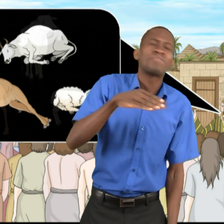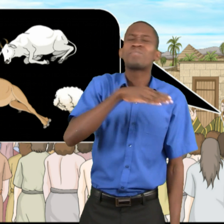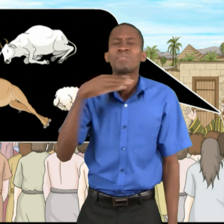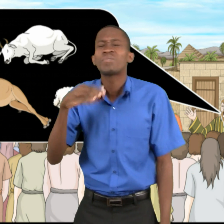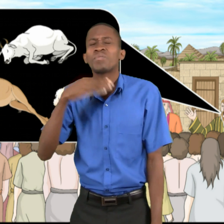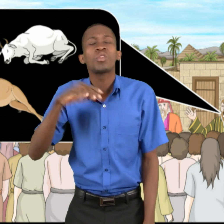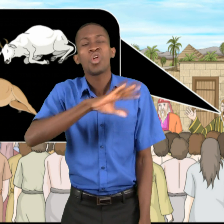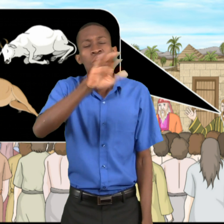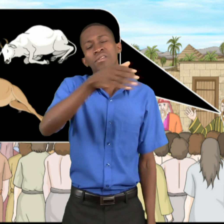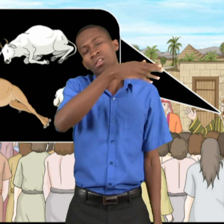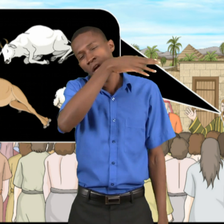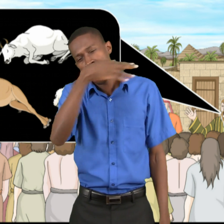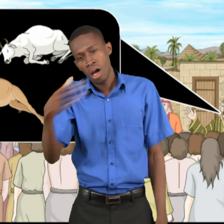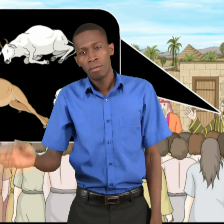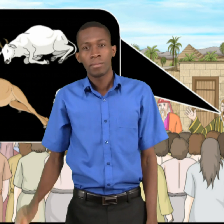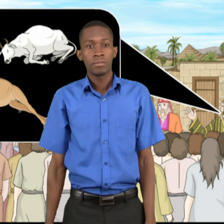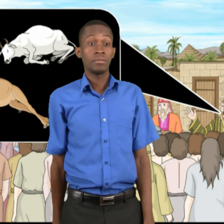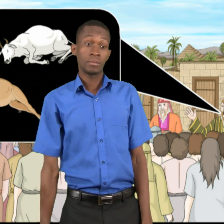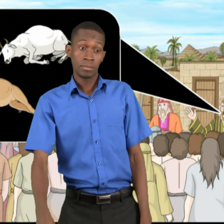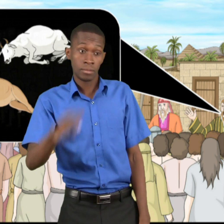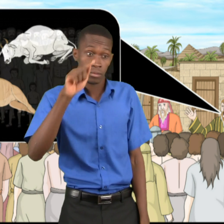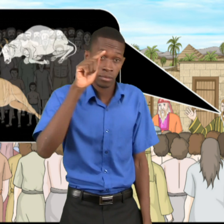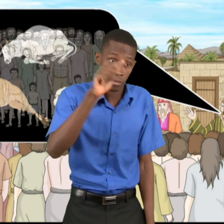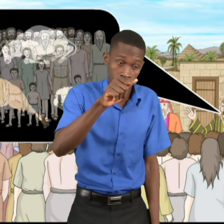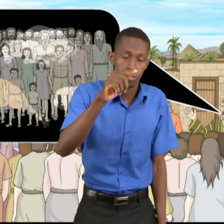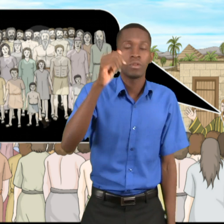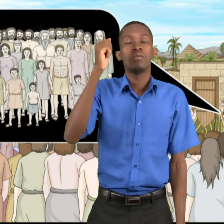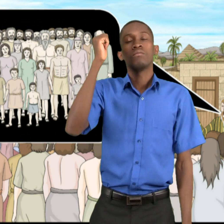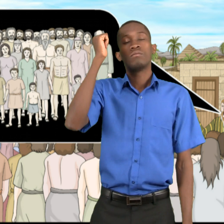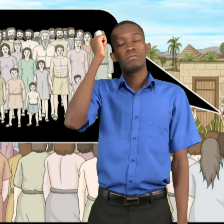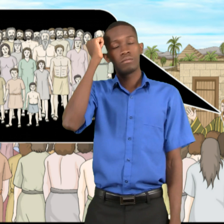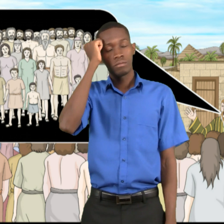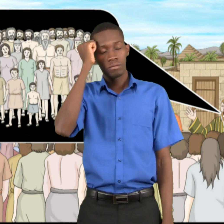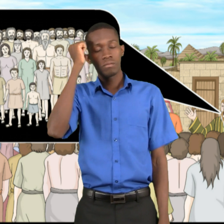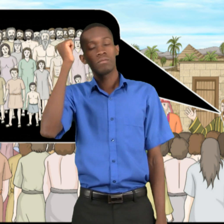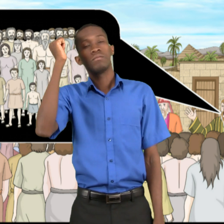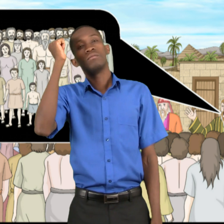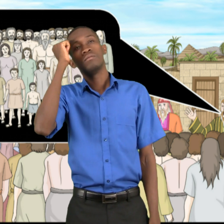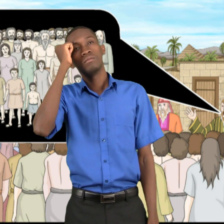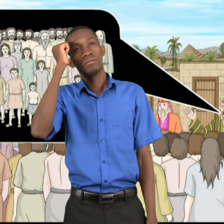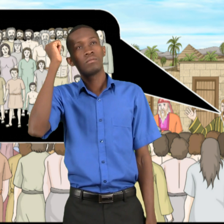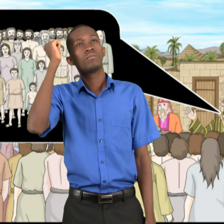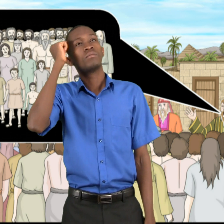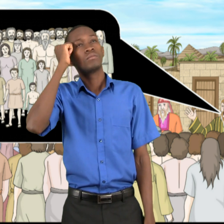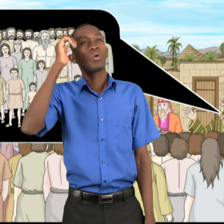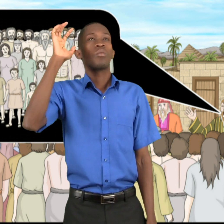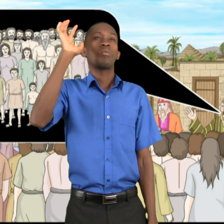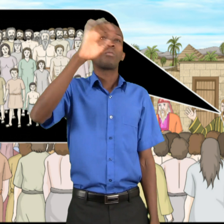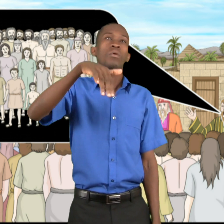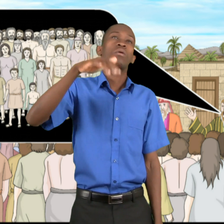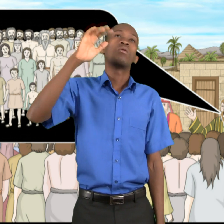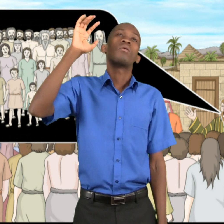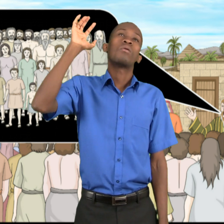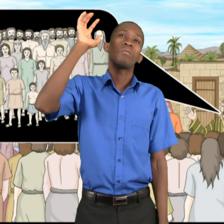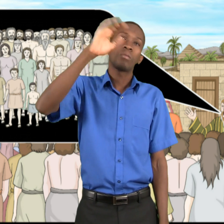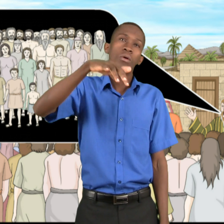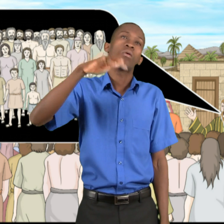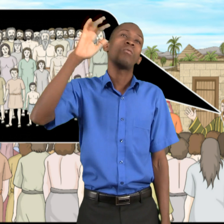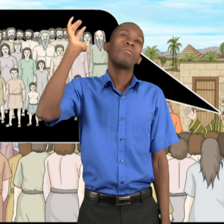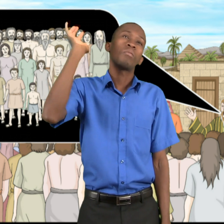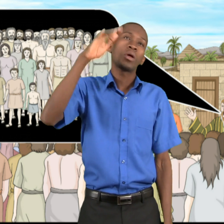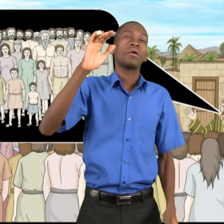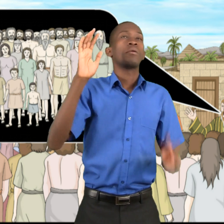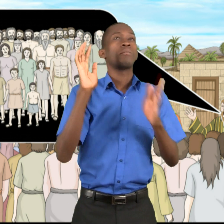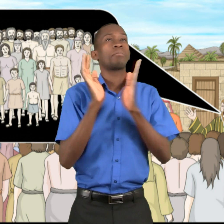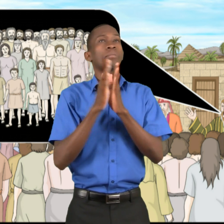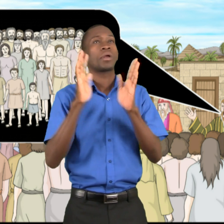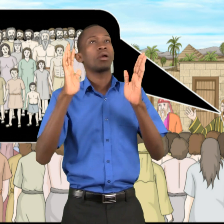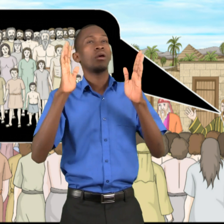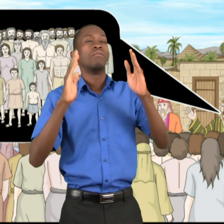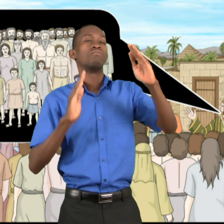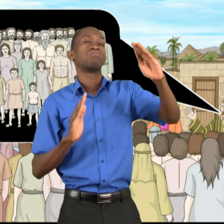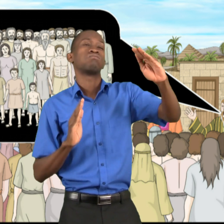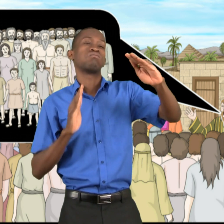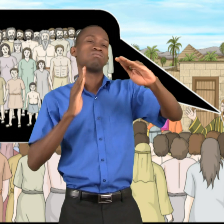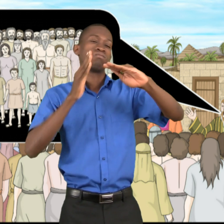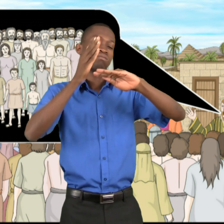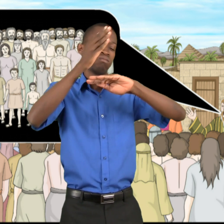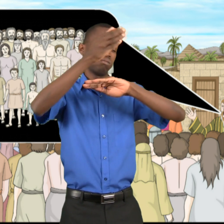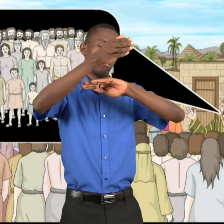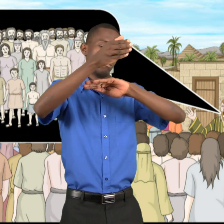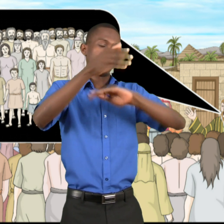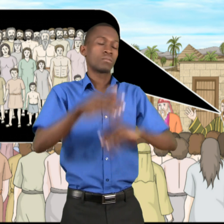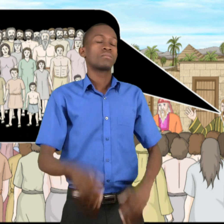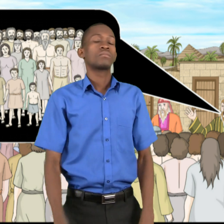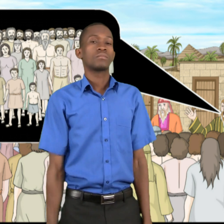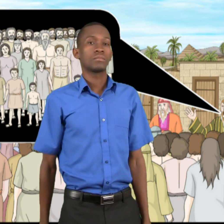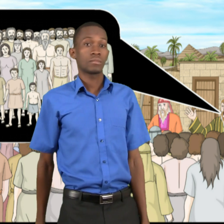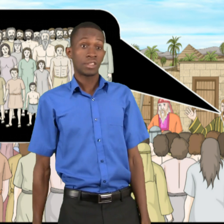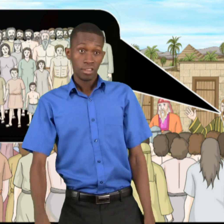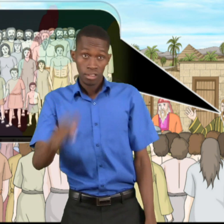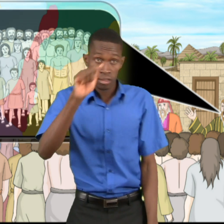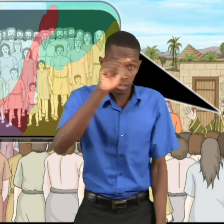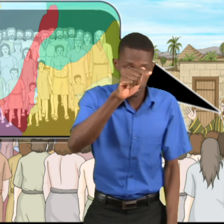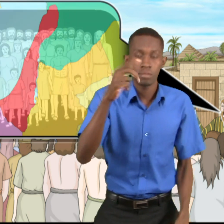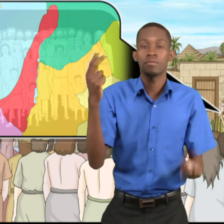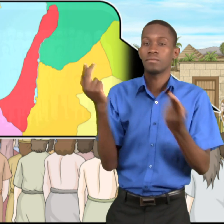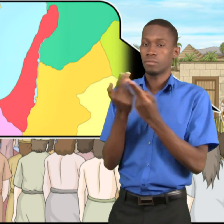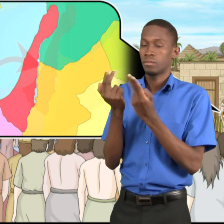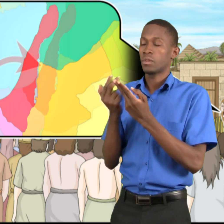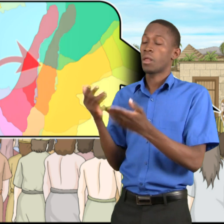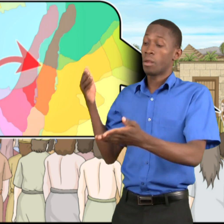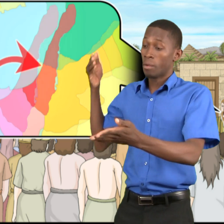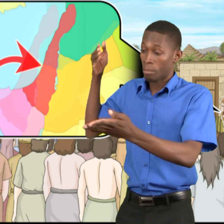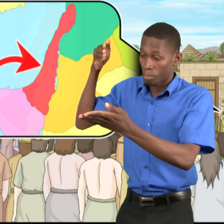And you are to keep this command as a permanent statute for you and your descendants.